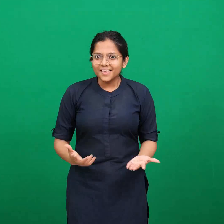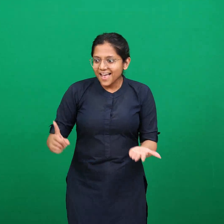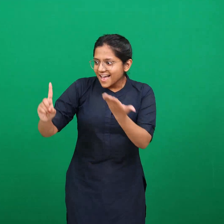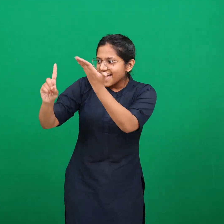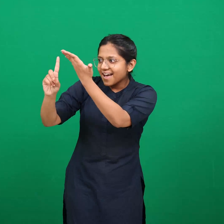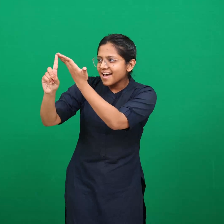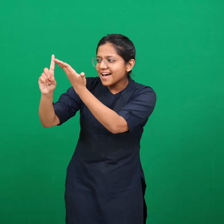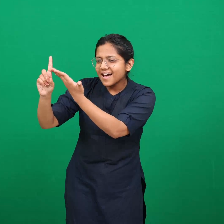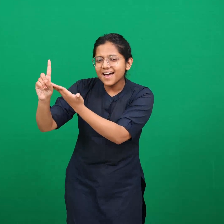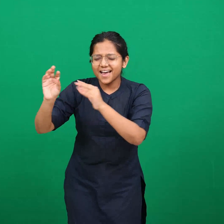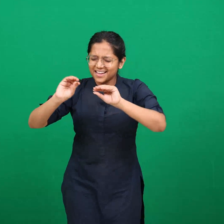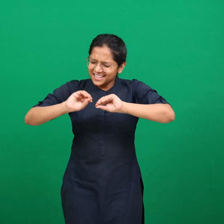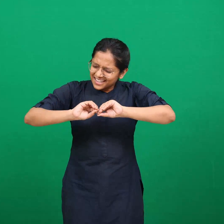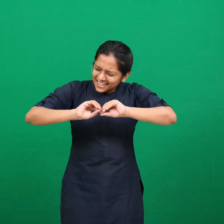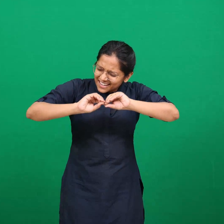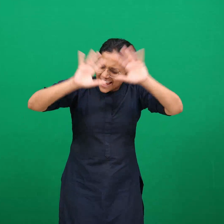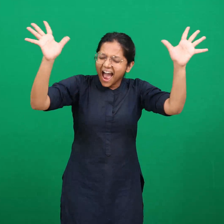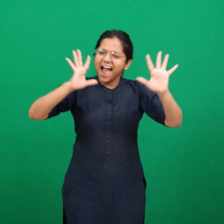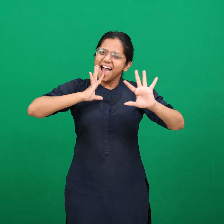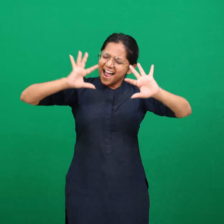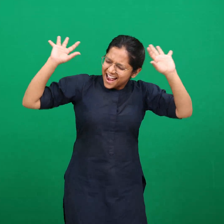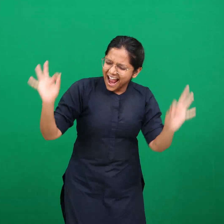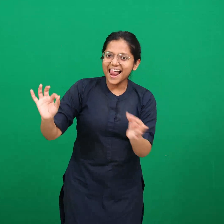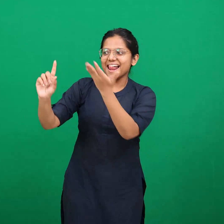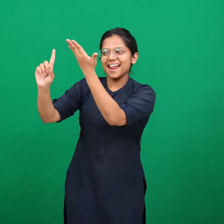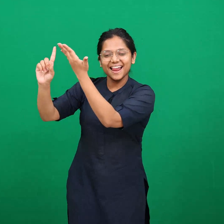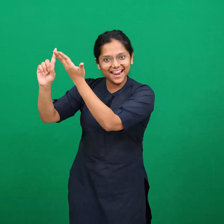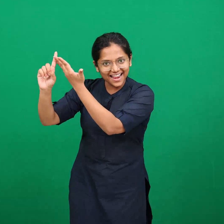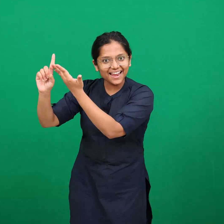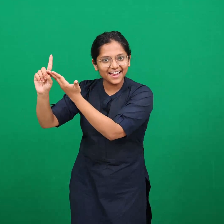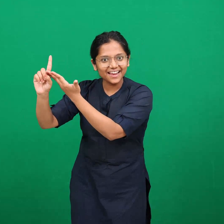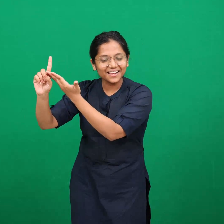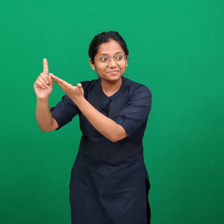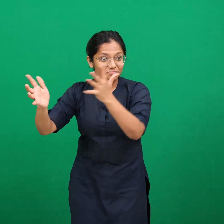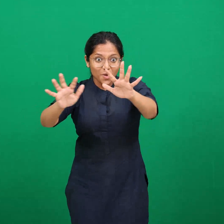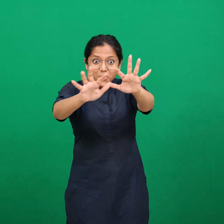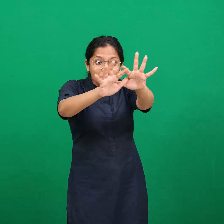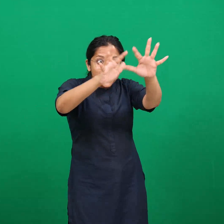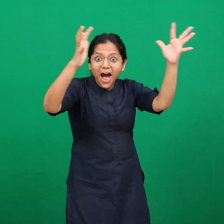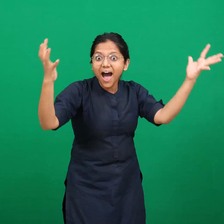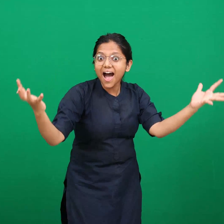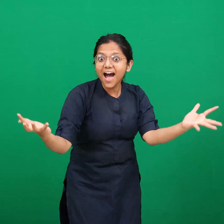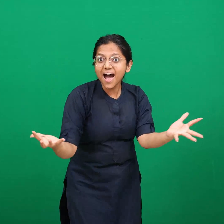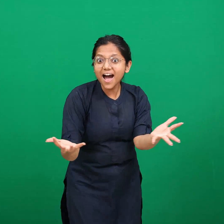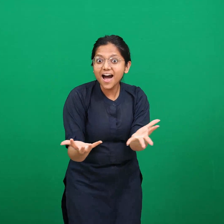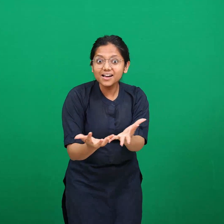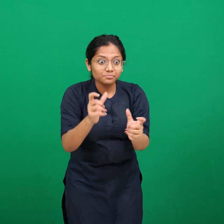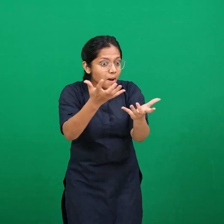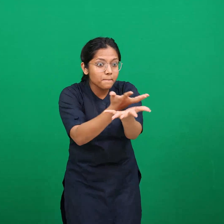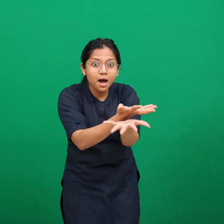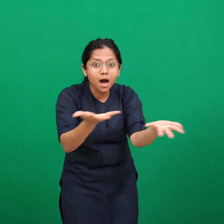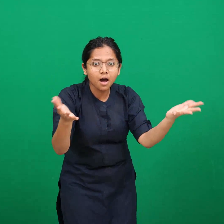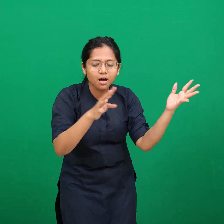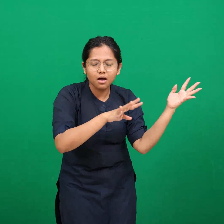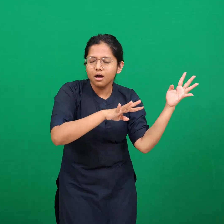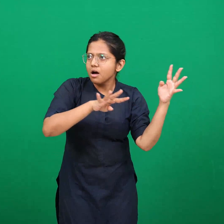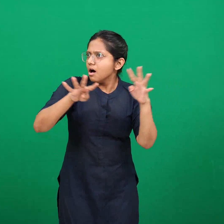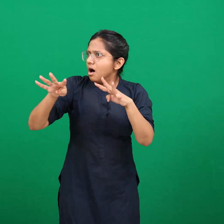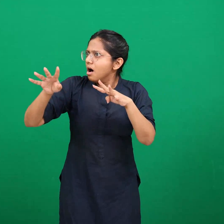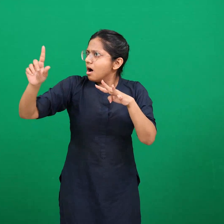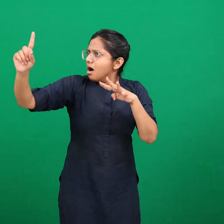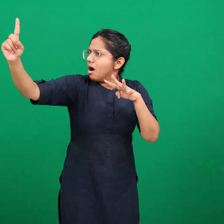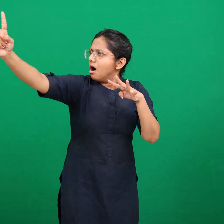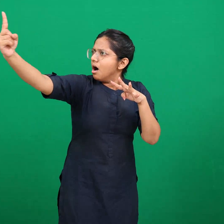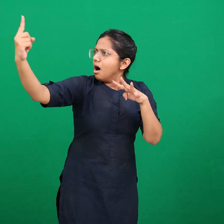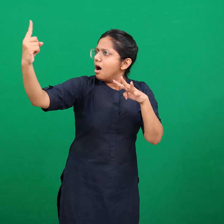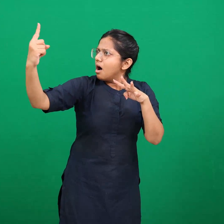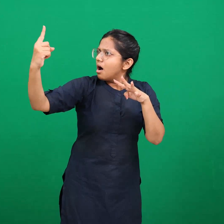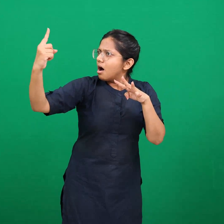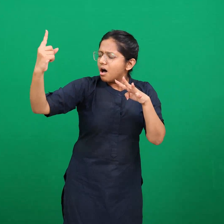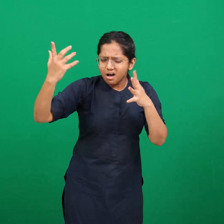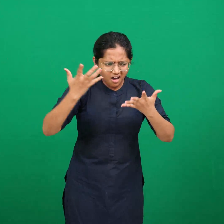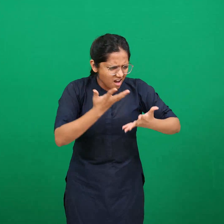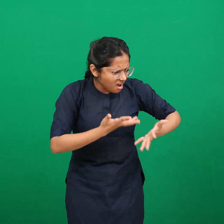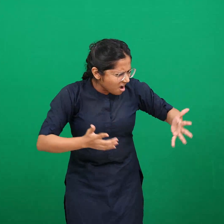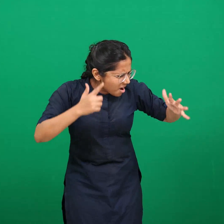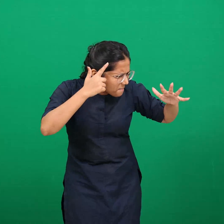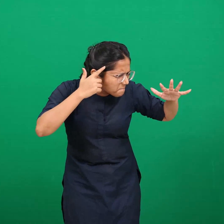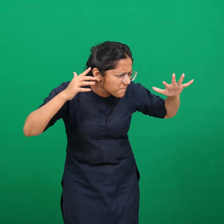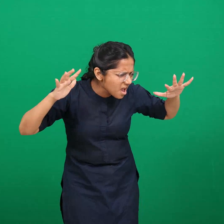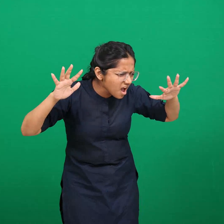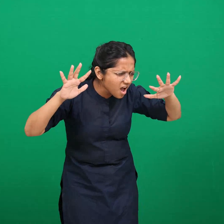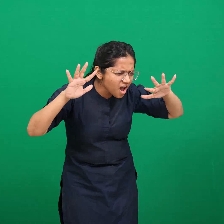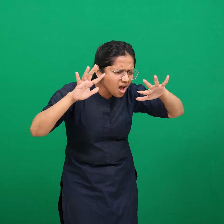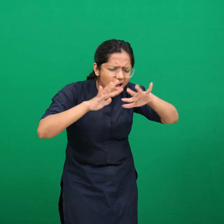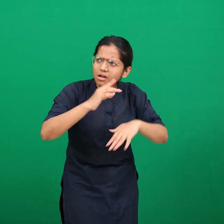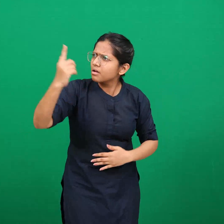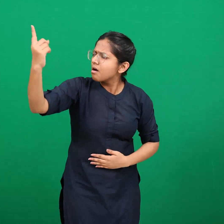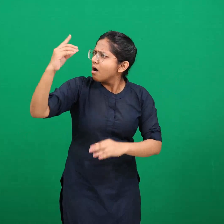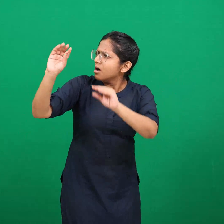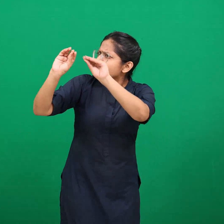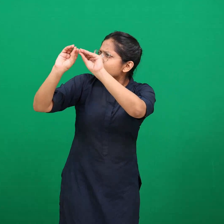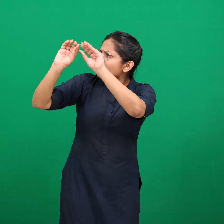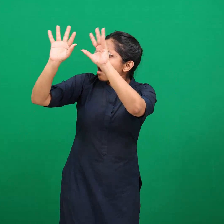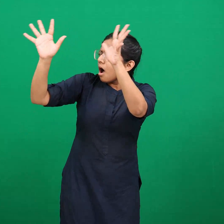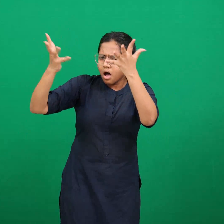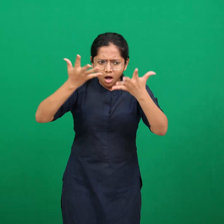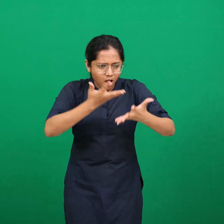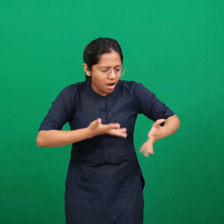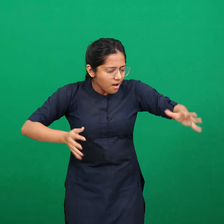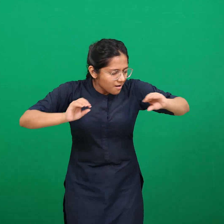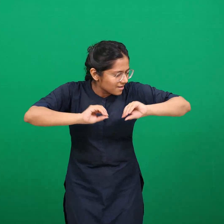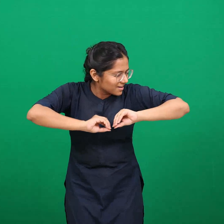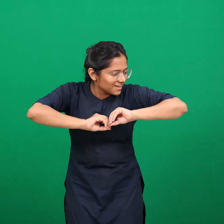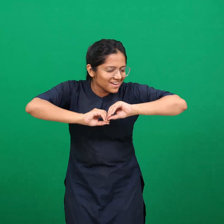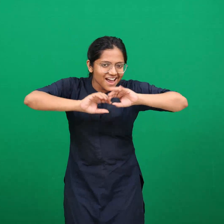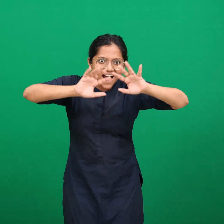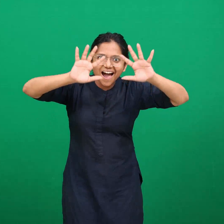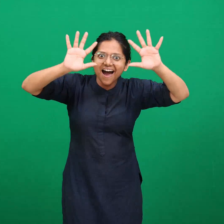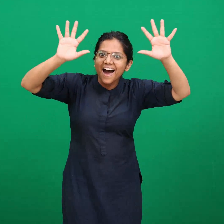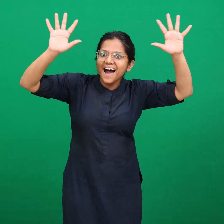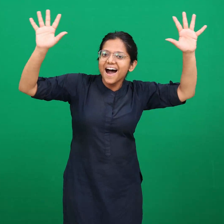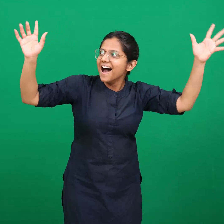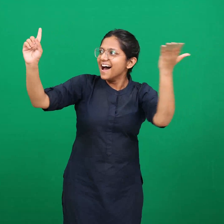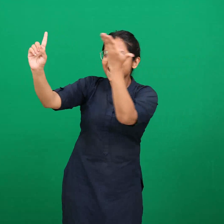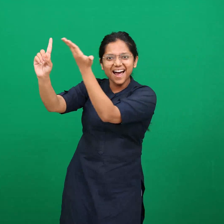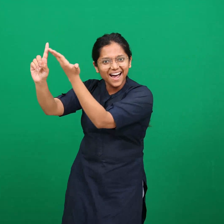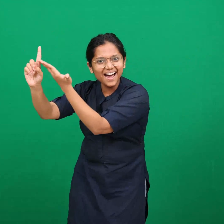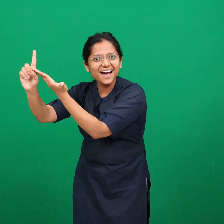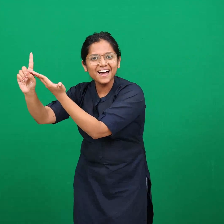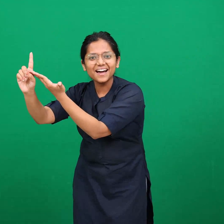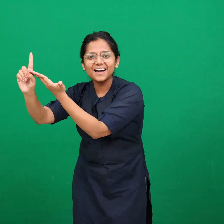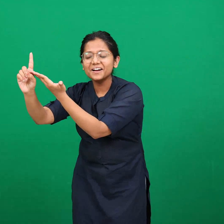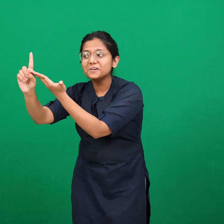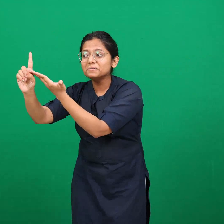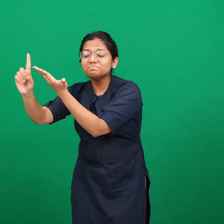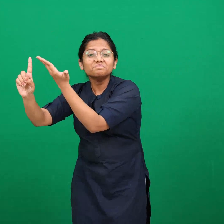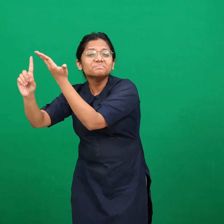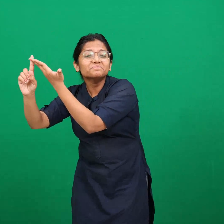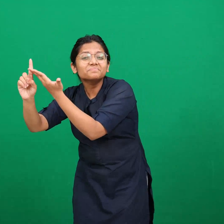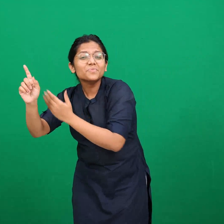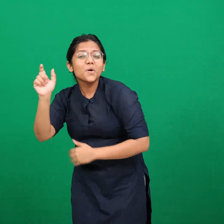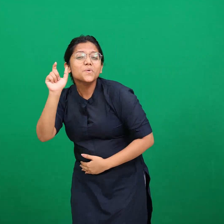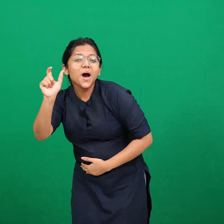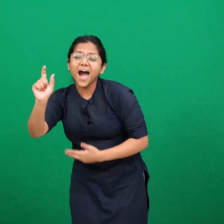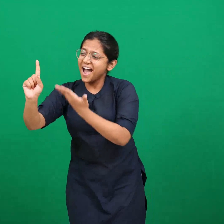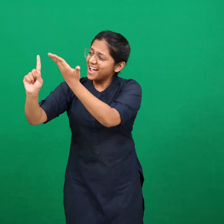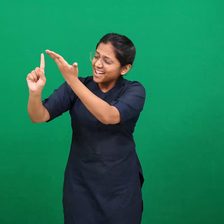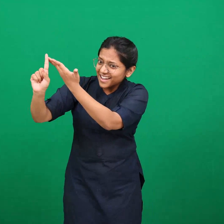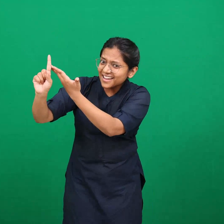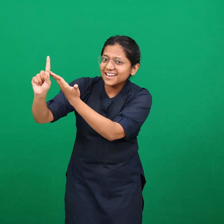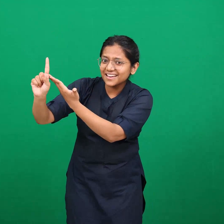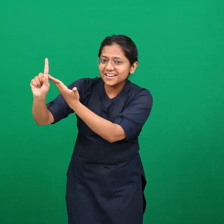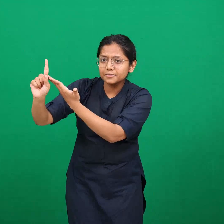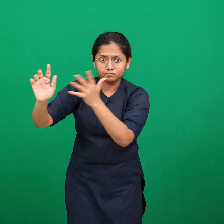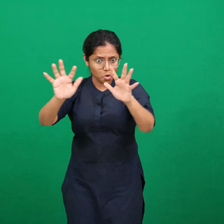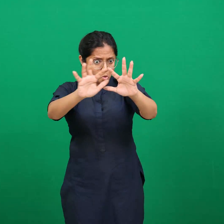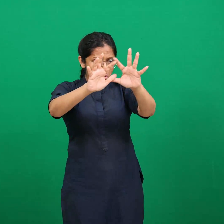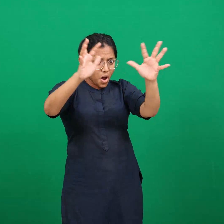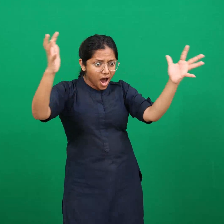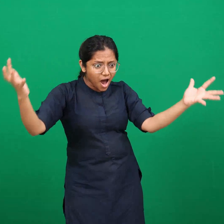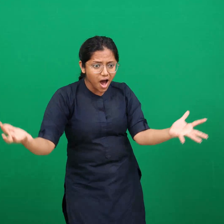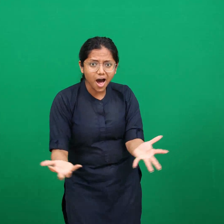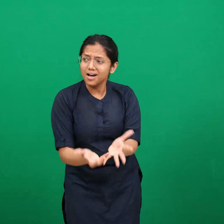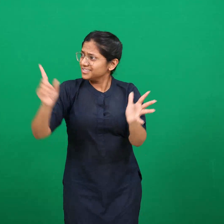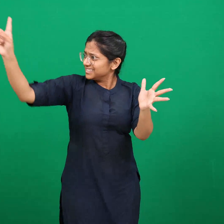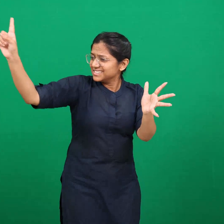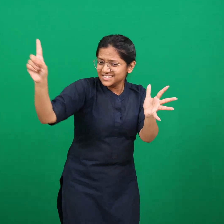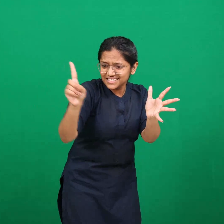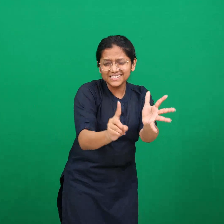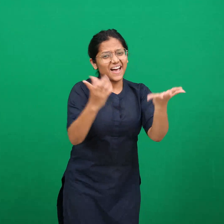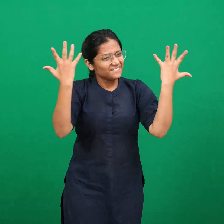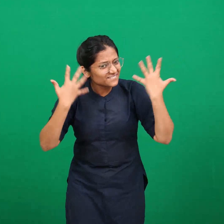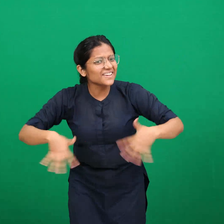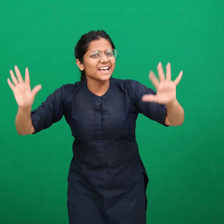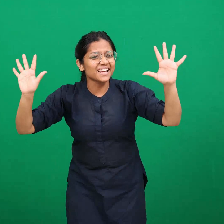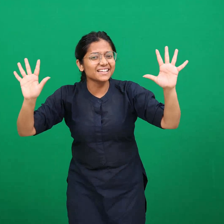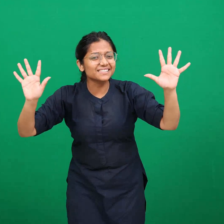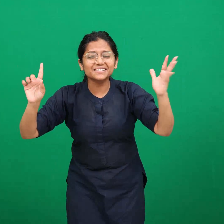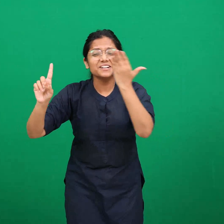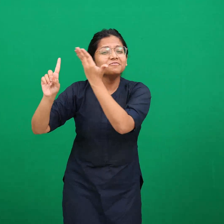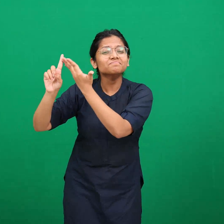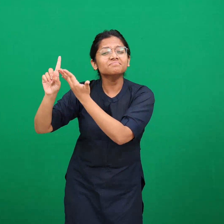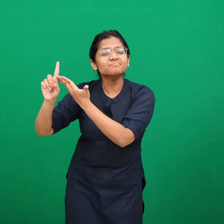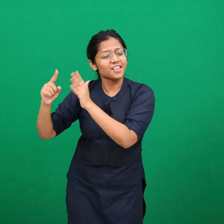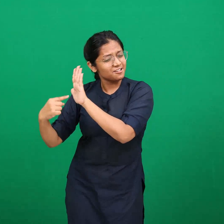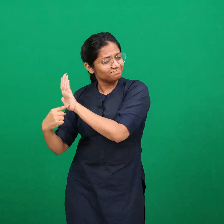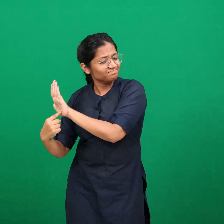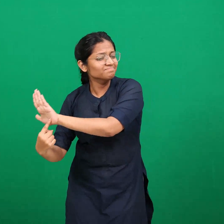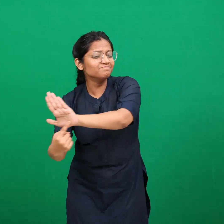The true Light who gives light to every man was coming into the world.